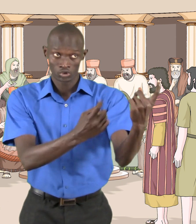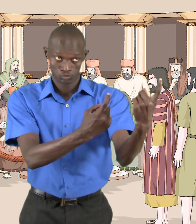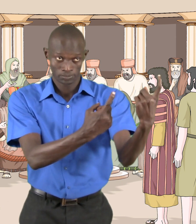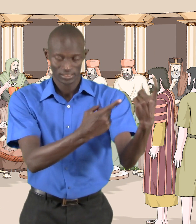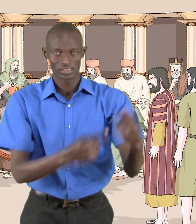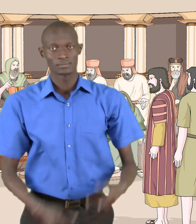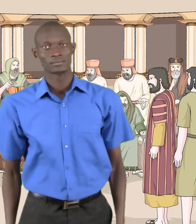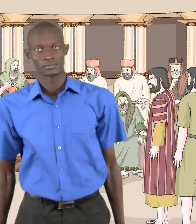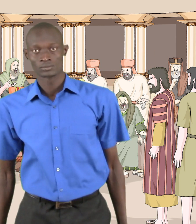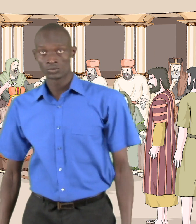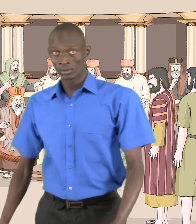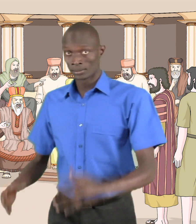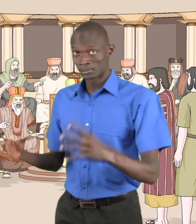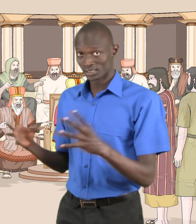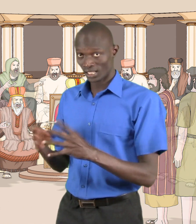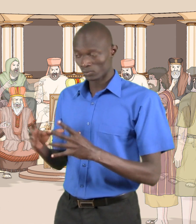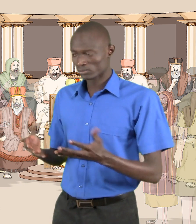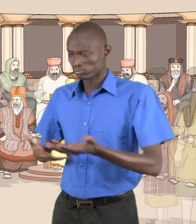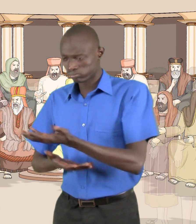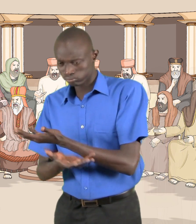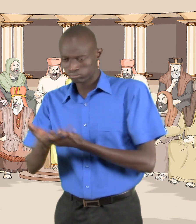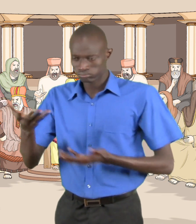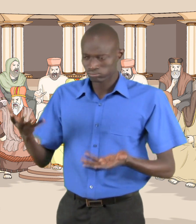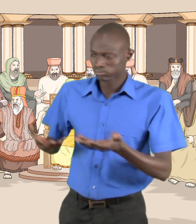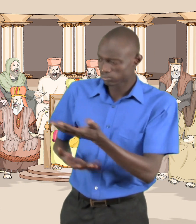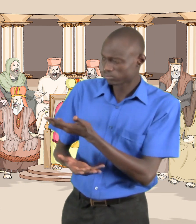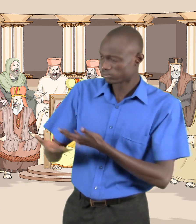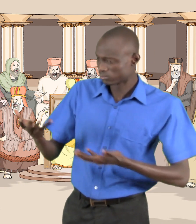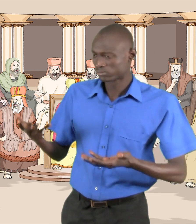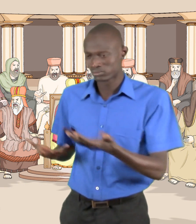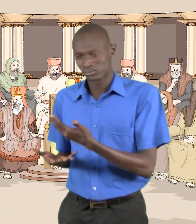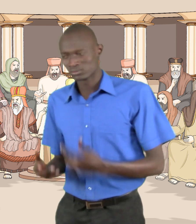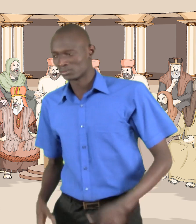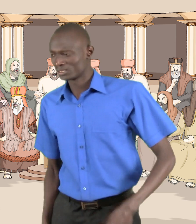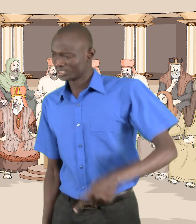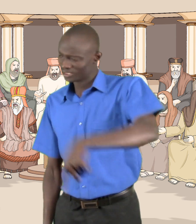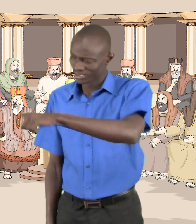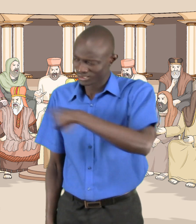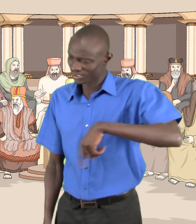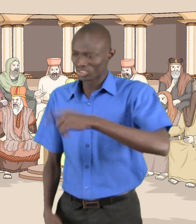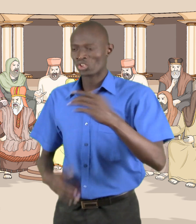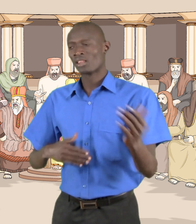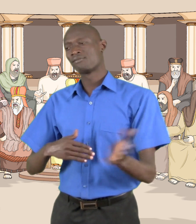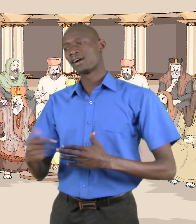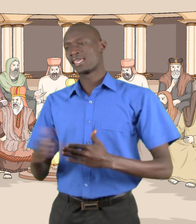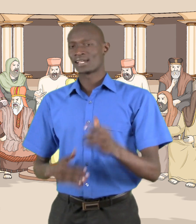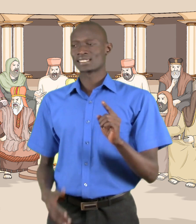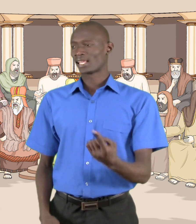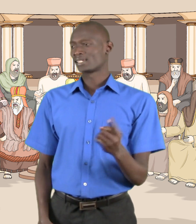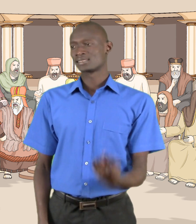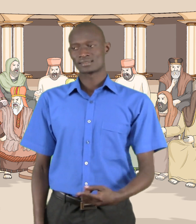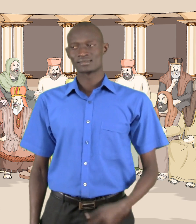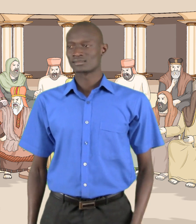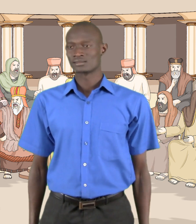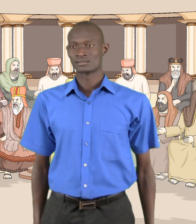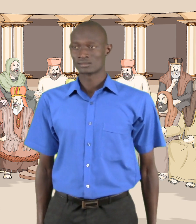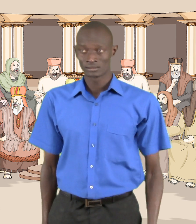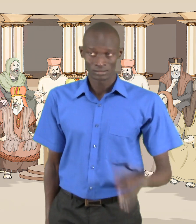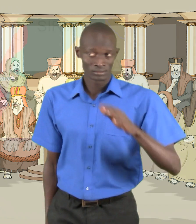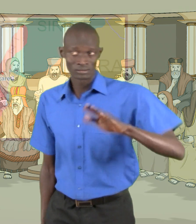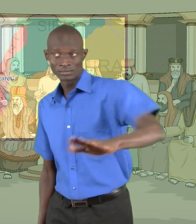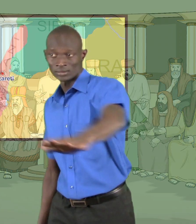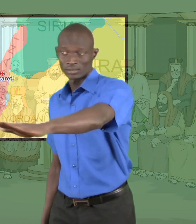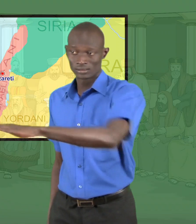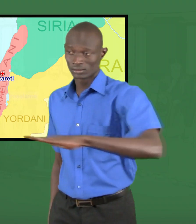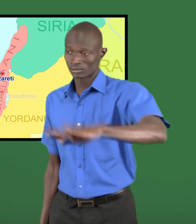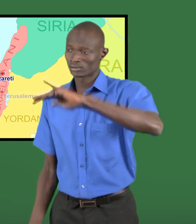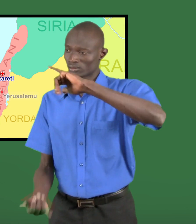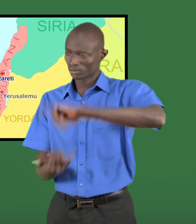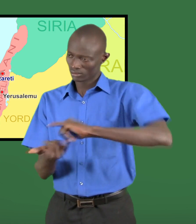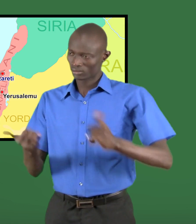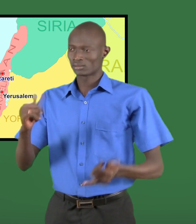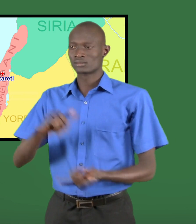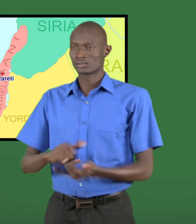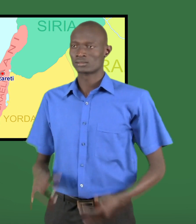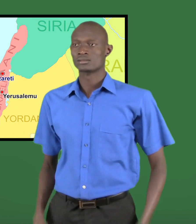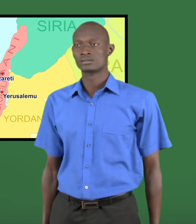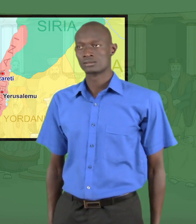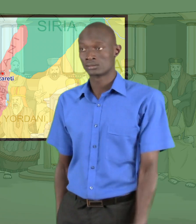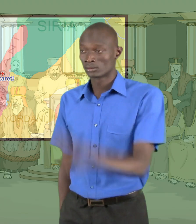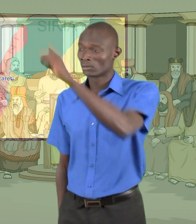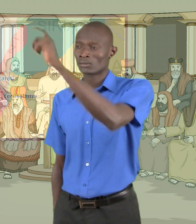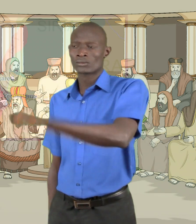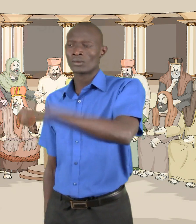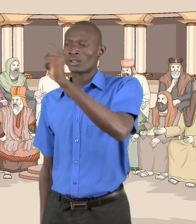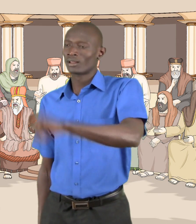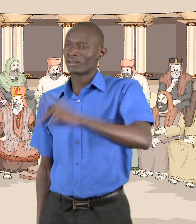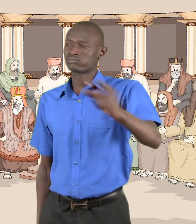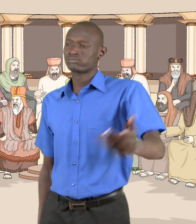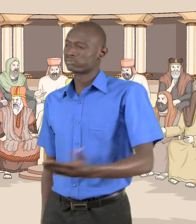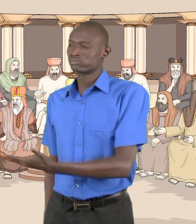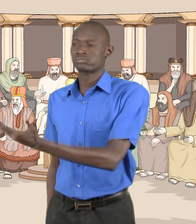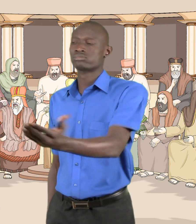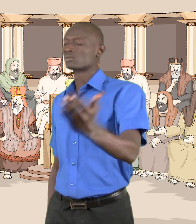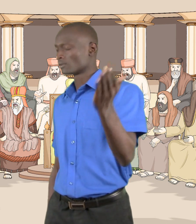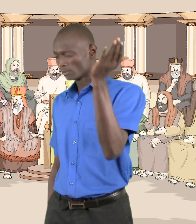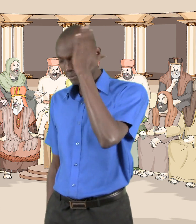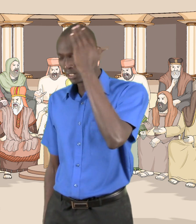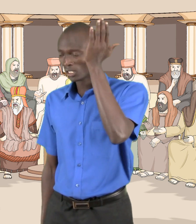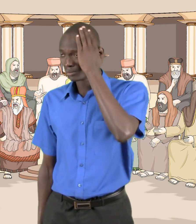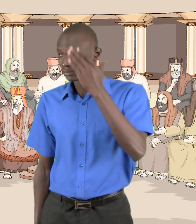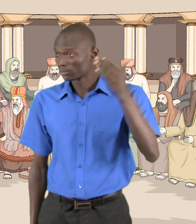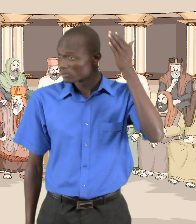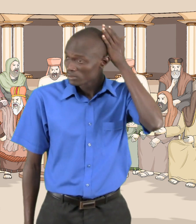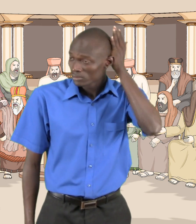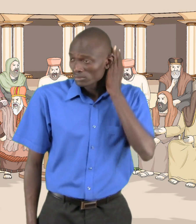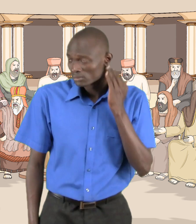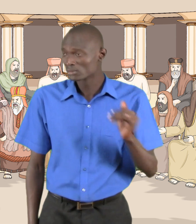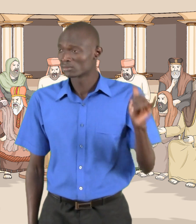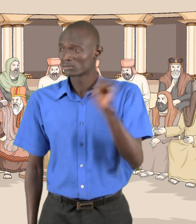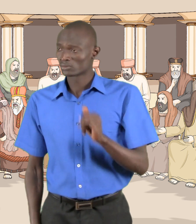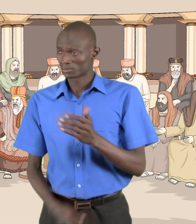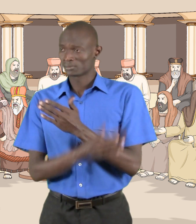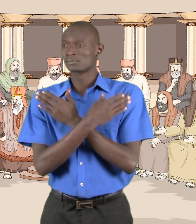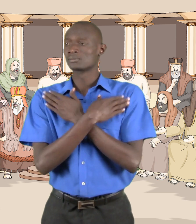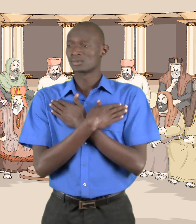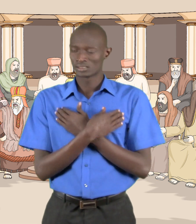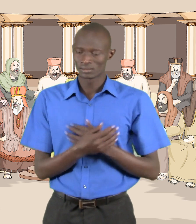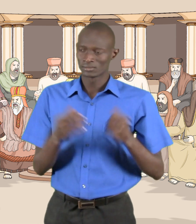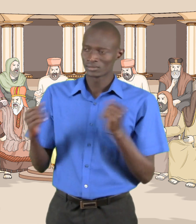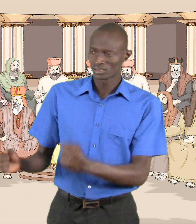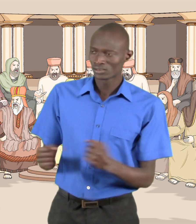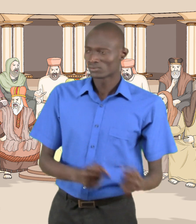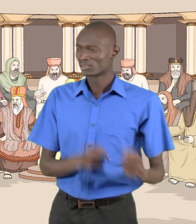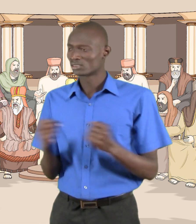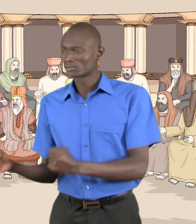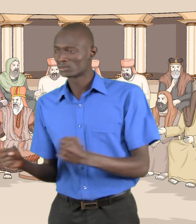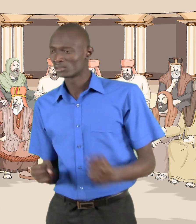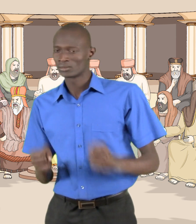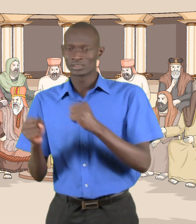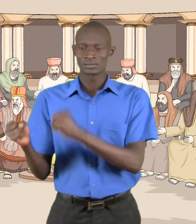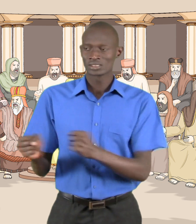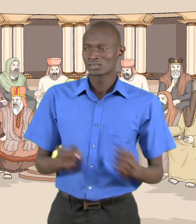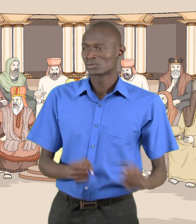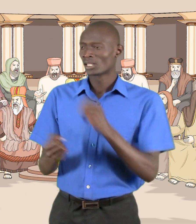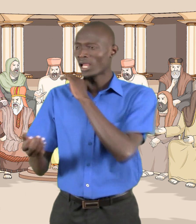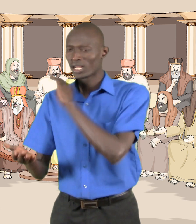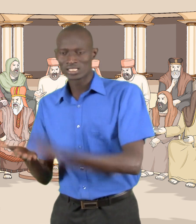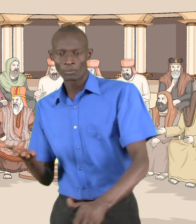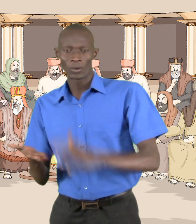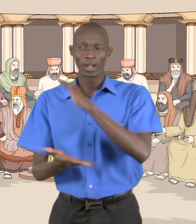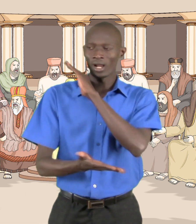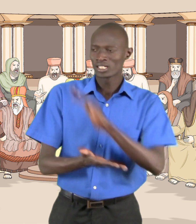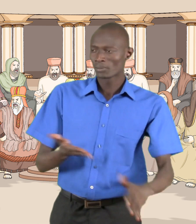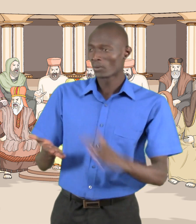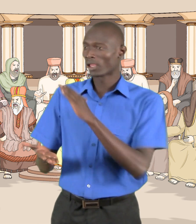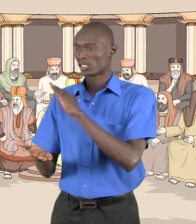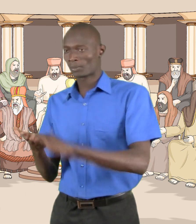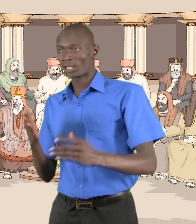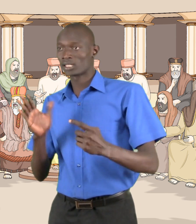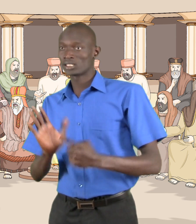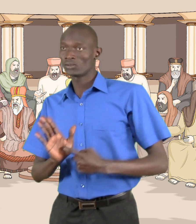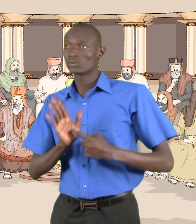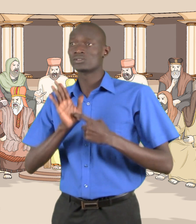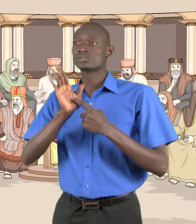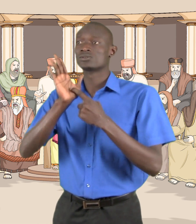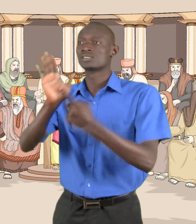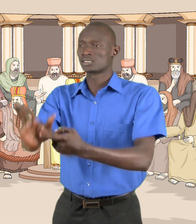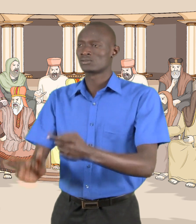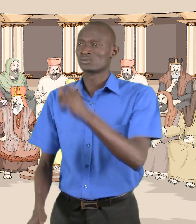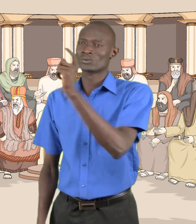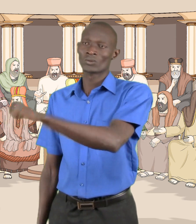So they ordered them to leave the Sanhedrin and then conferred together. “What shall we do with these men?” they asked.